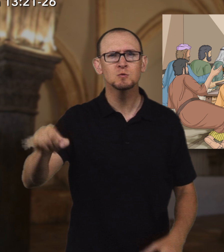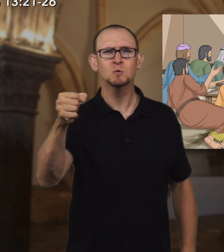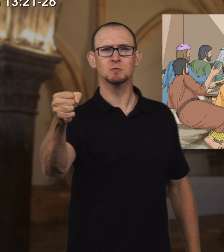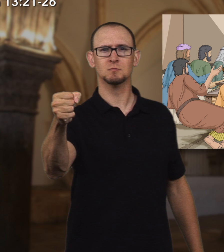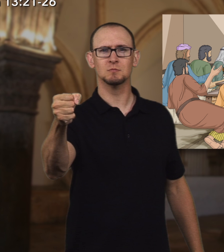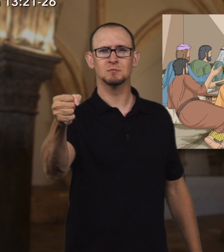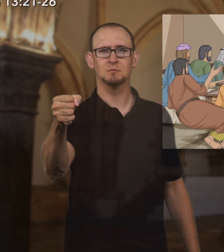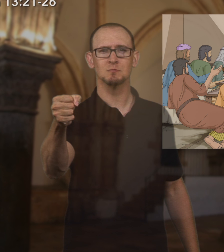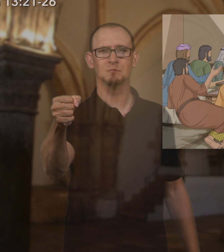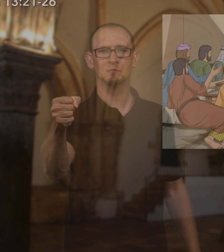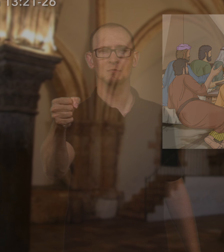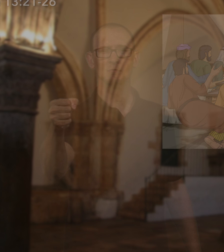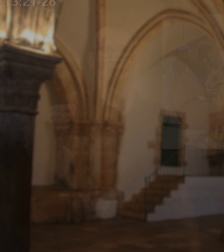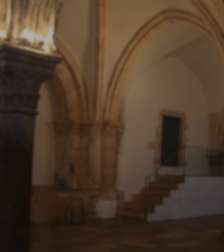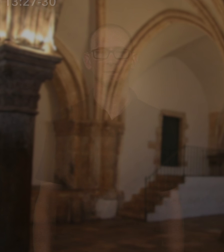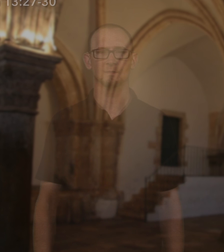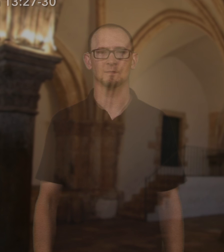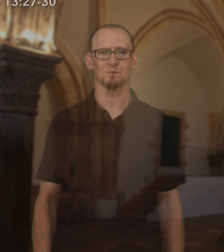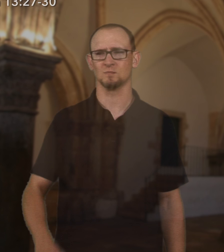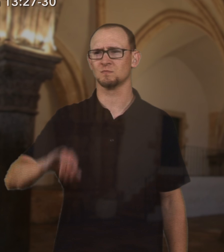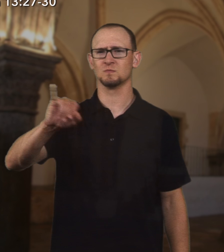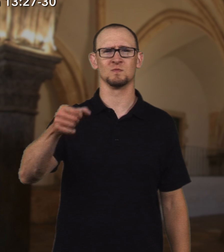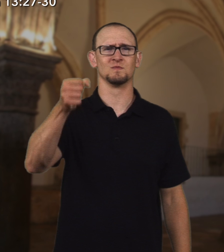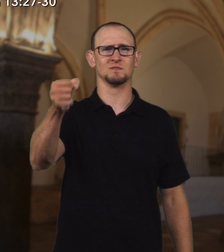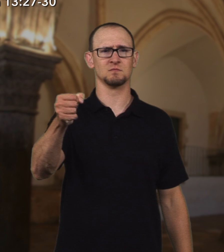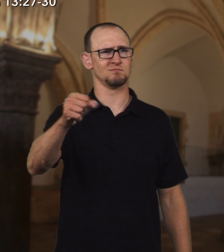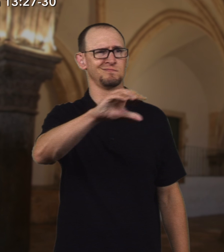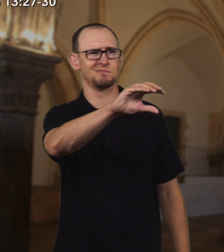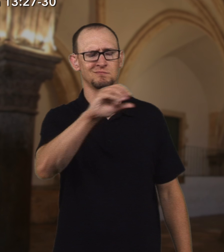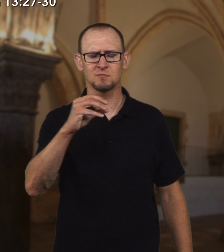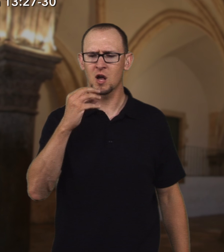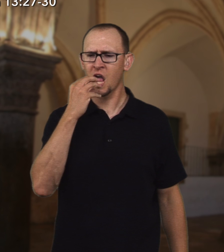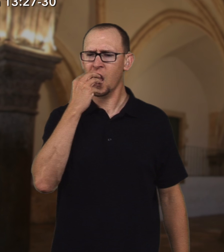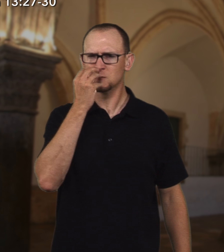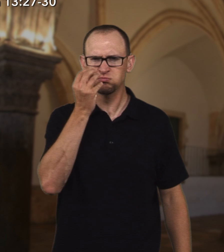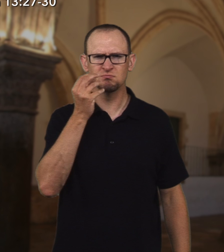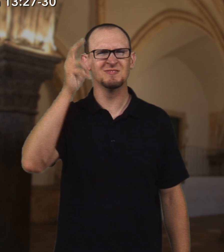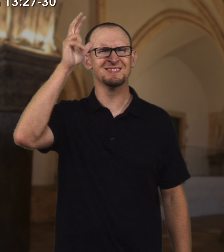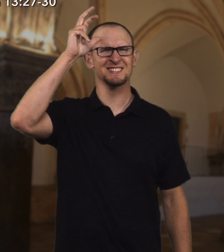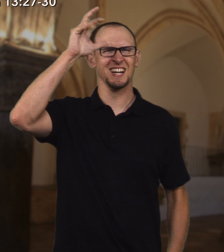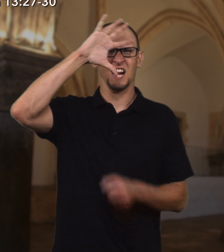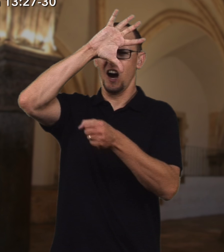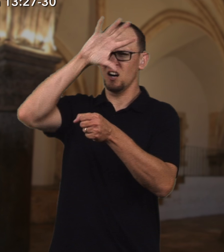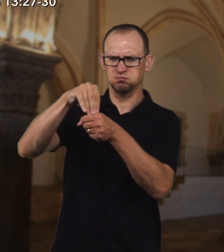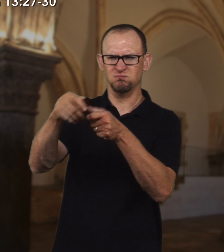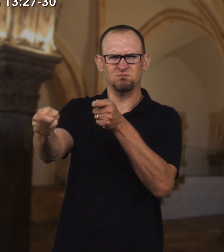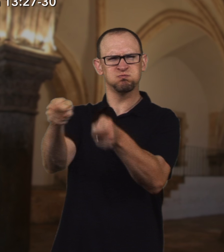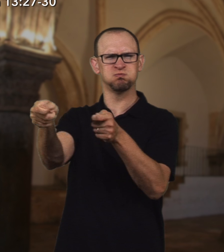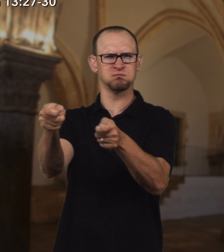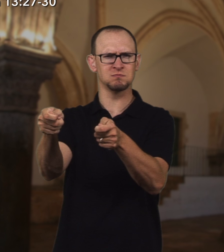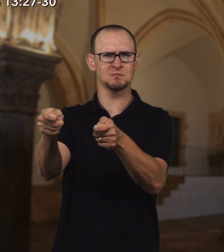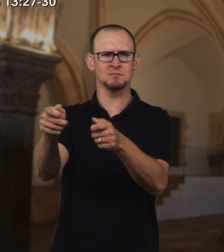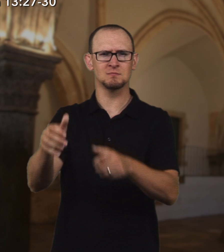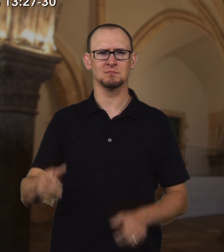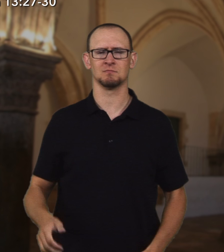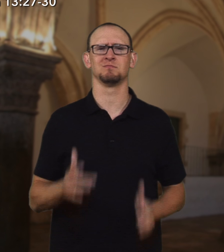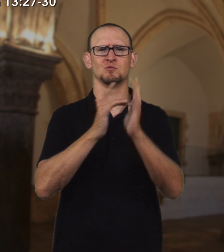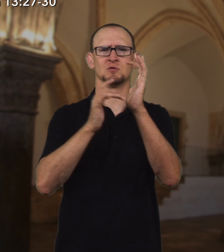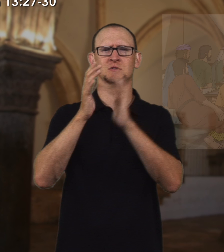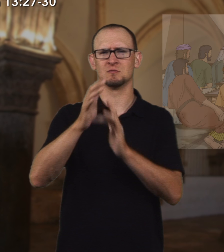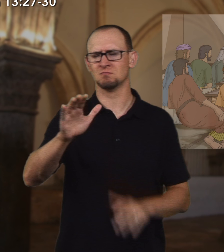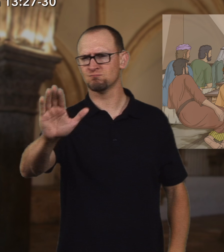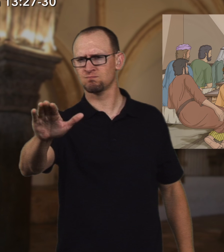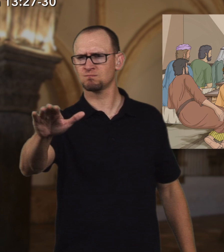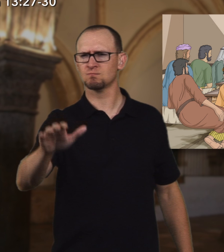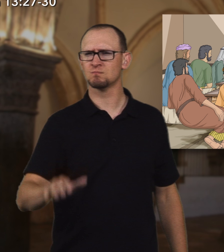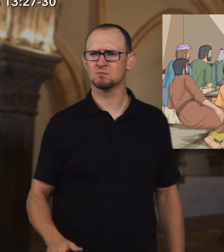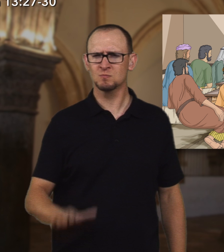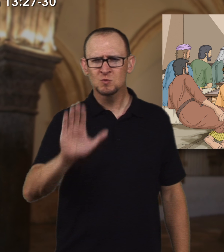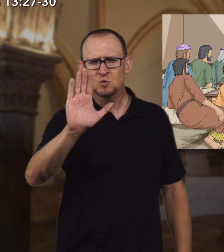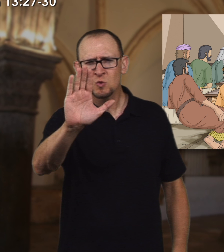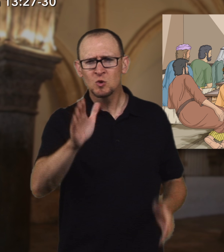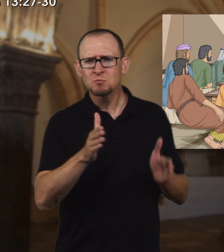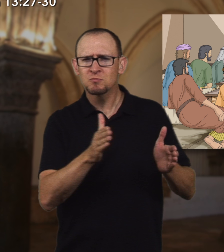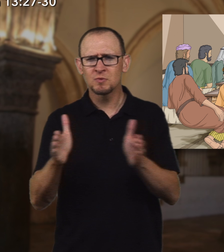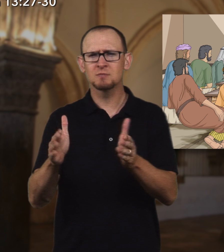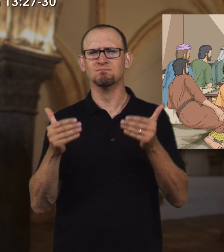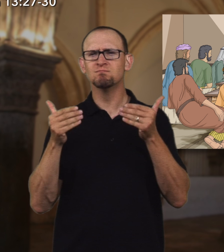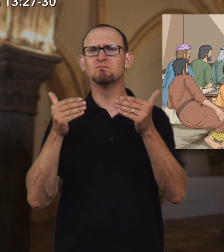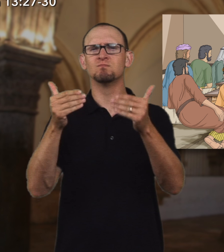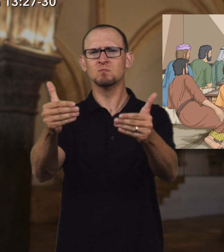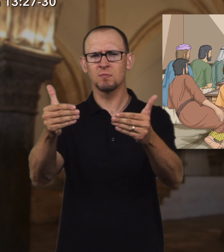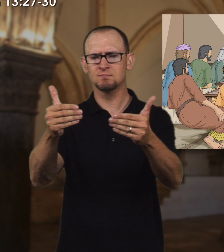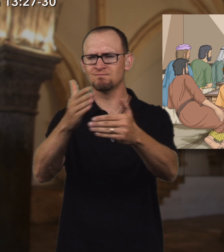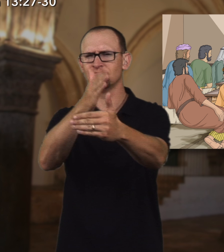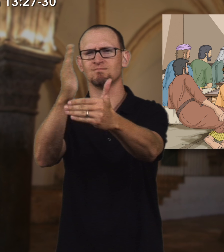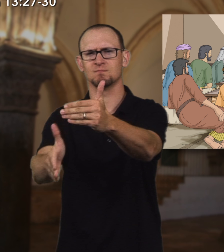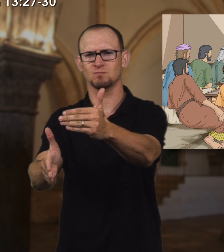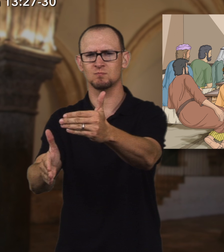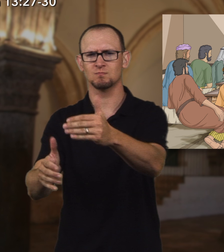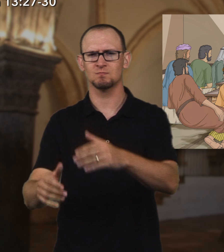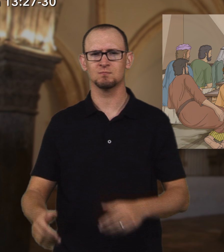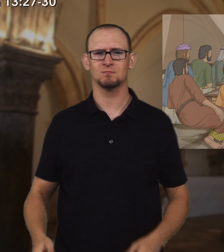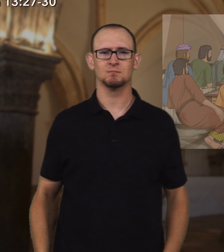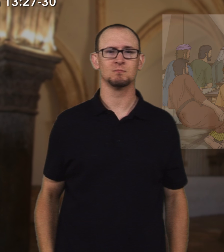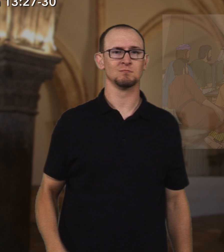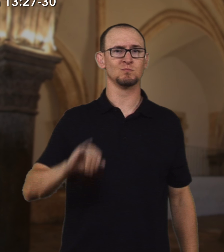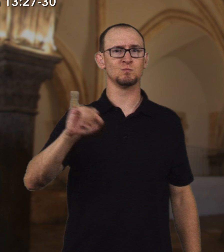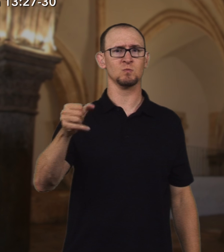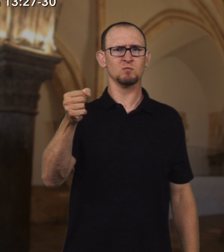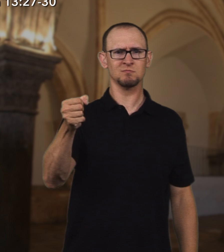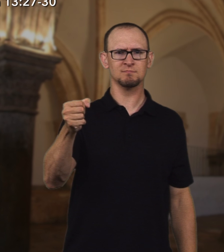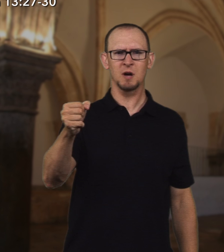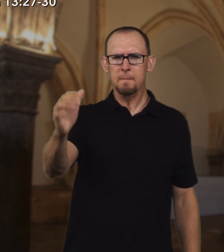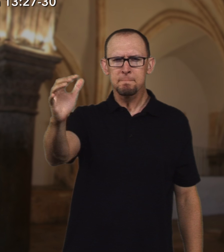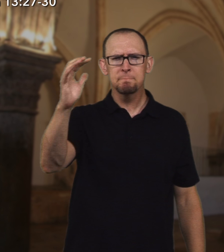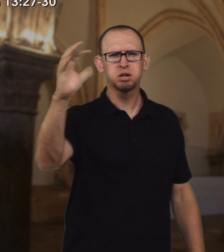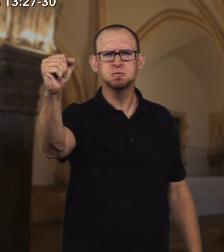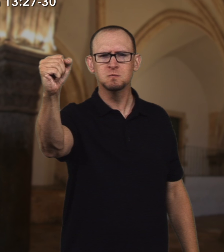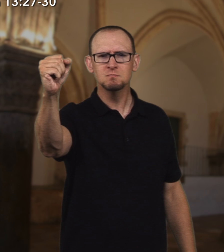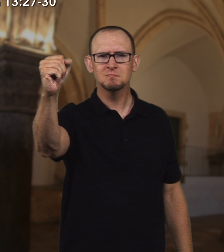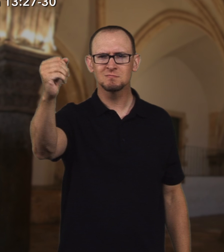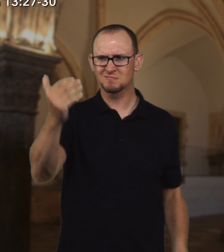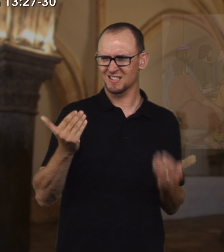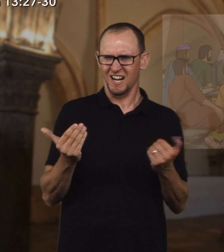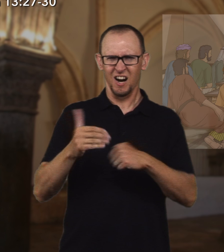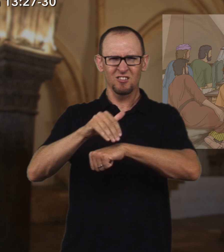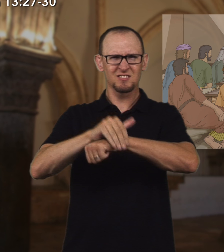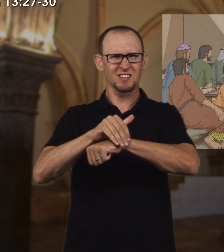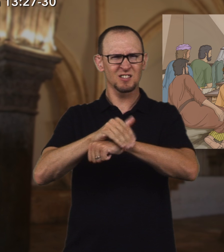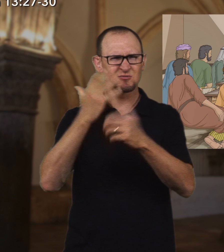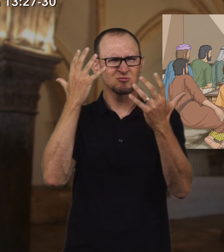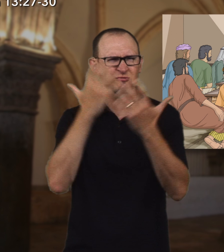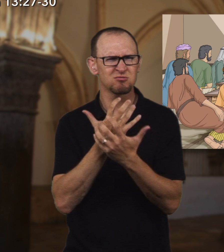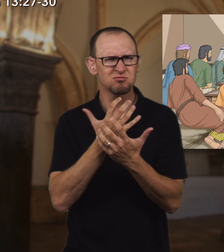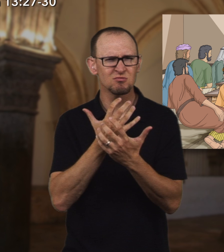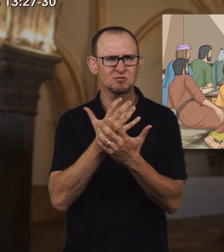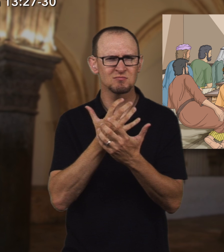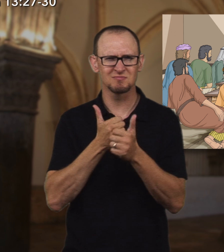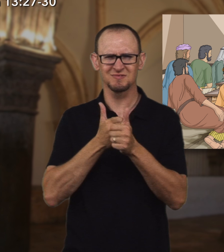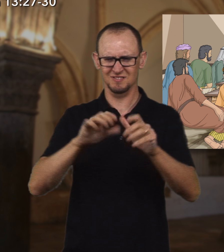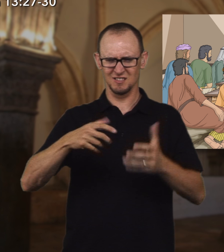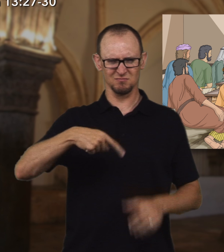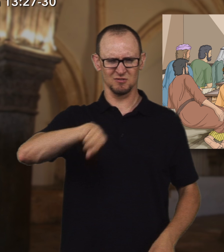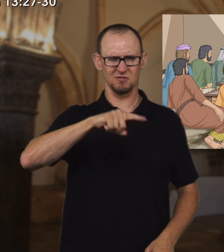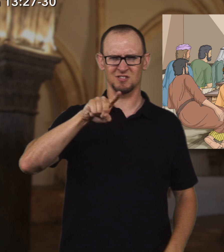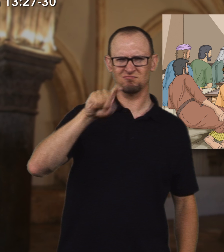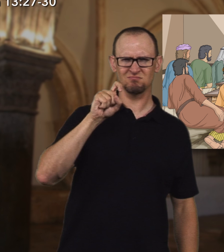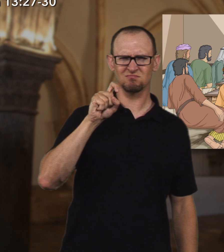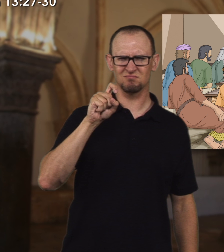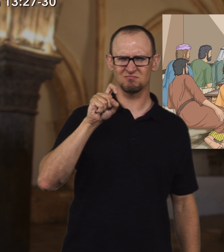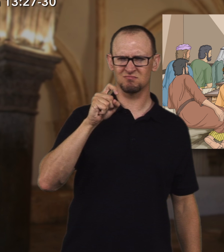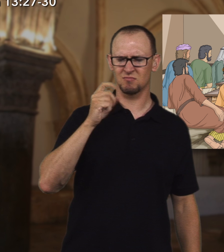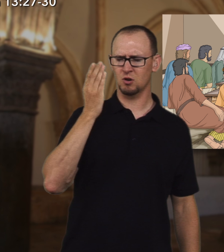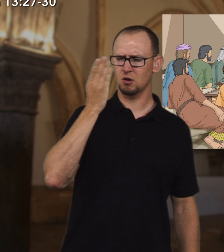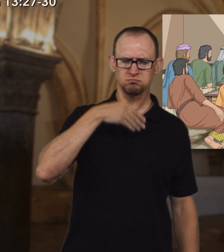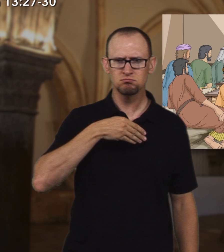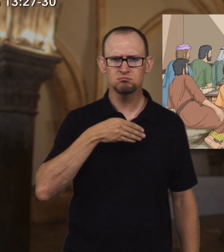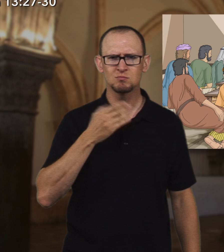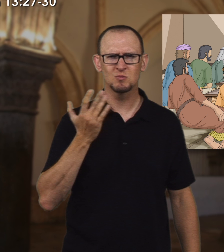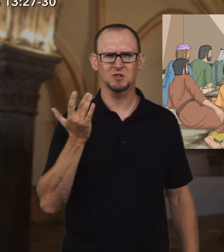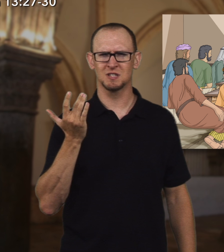And when Judas had taken the morsel, Satan entered into him. Then Jesus said to Judas, “What you are about to do, do quickly.” But no one at the table knew why Jesus had said this to him.